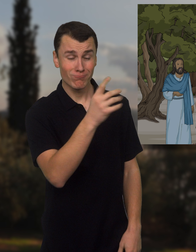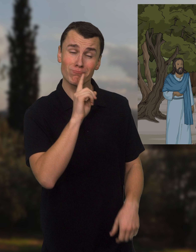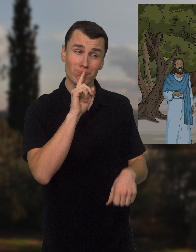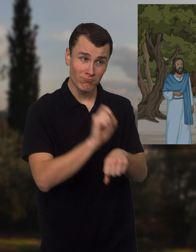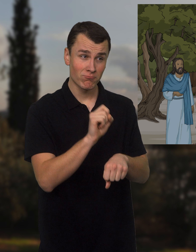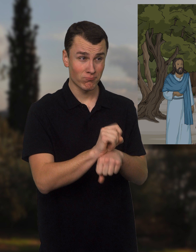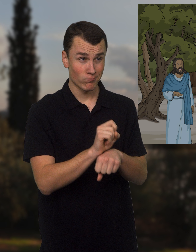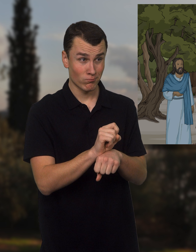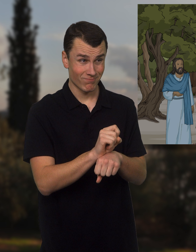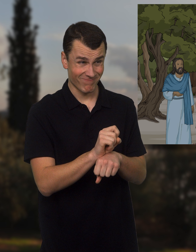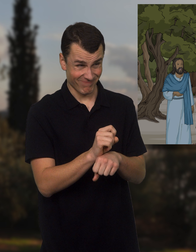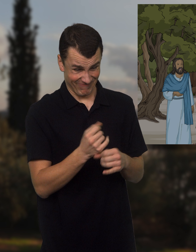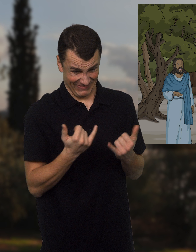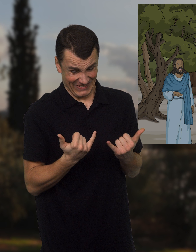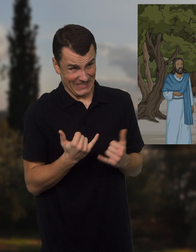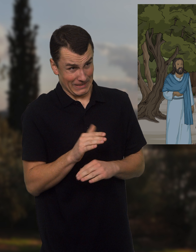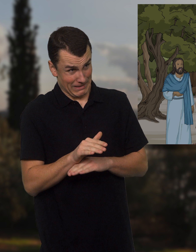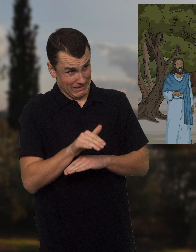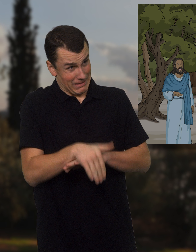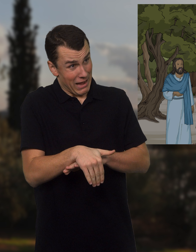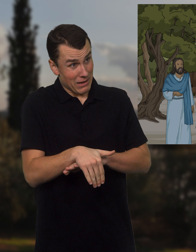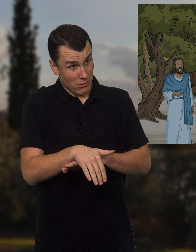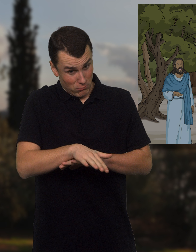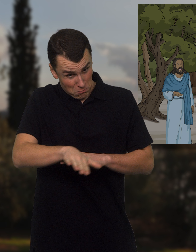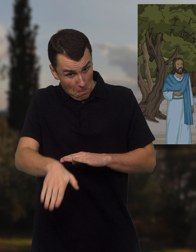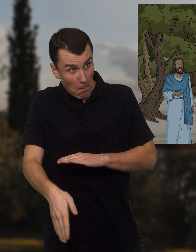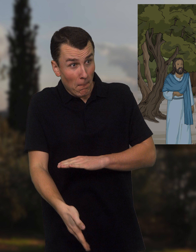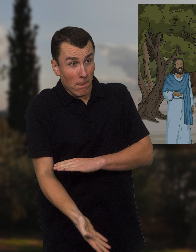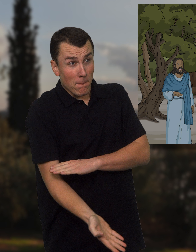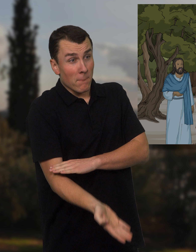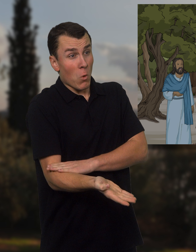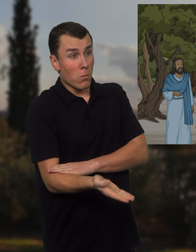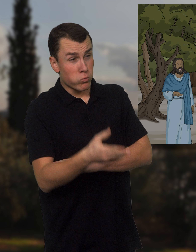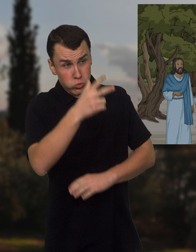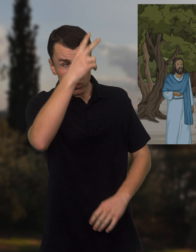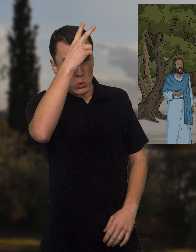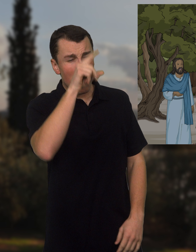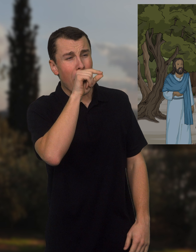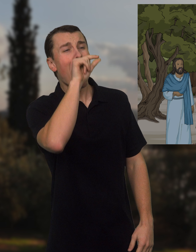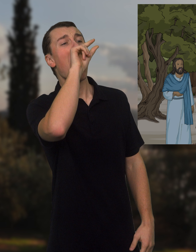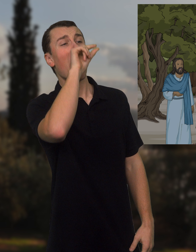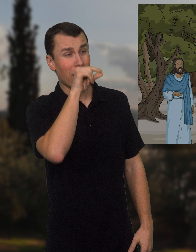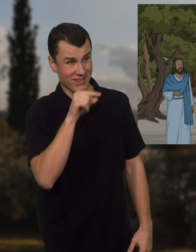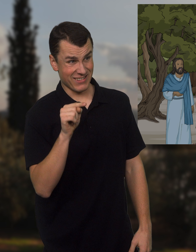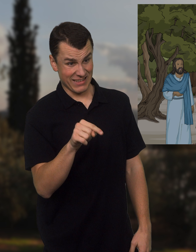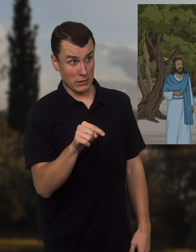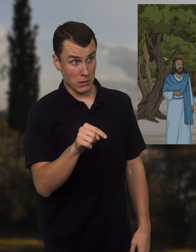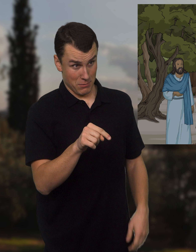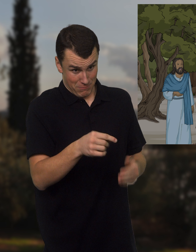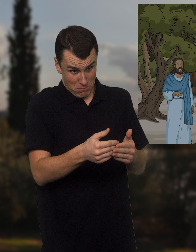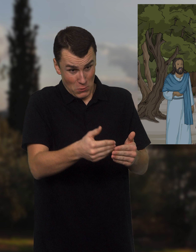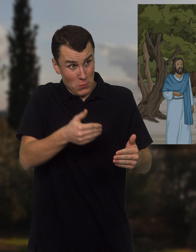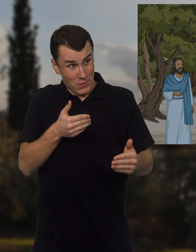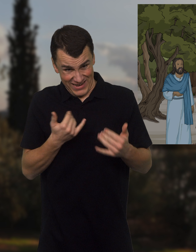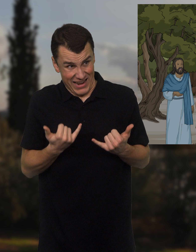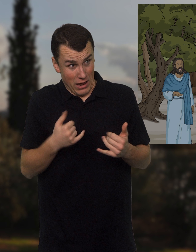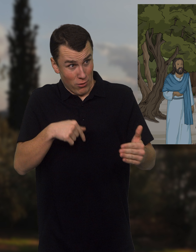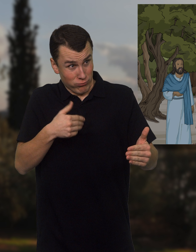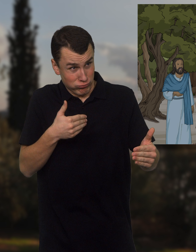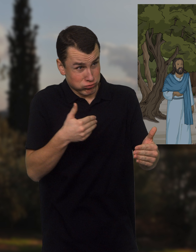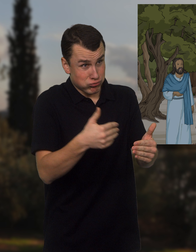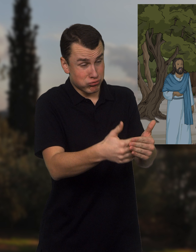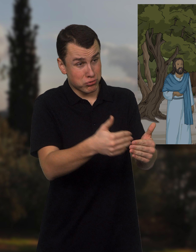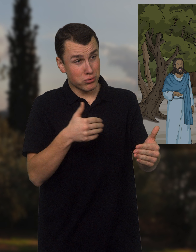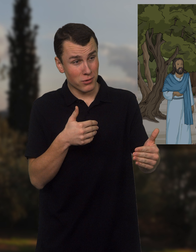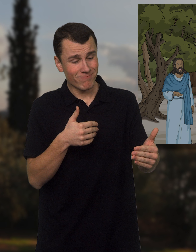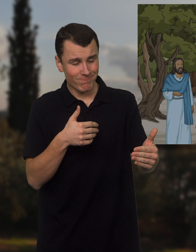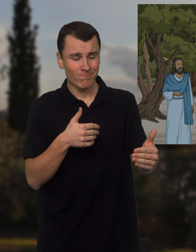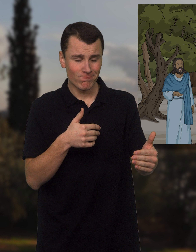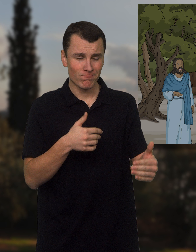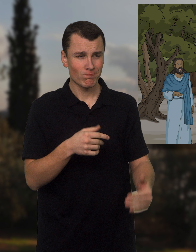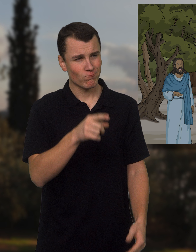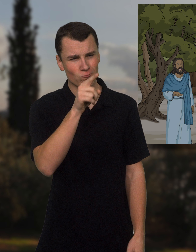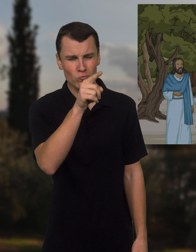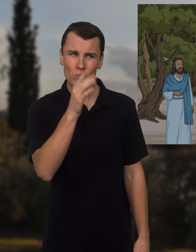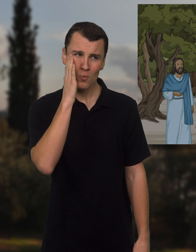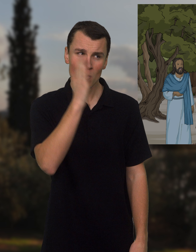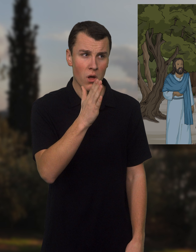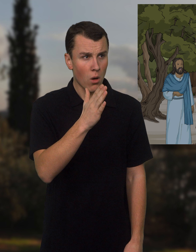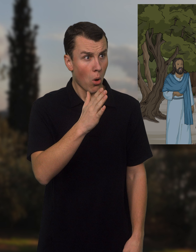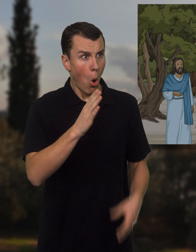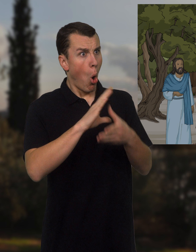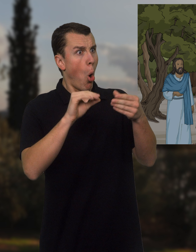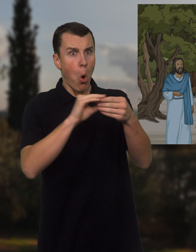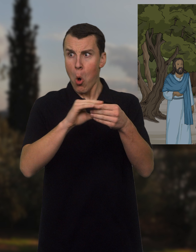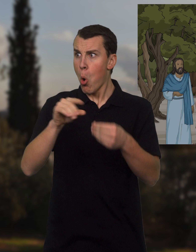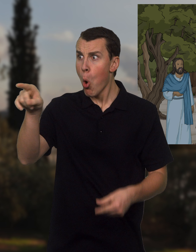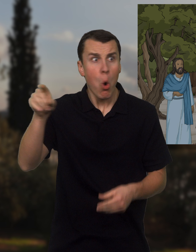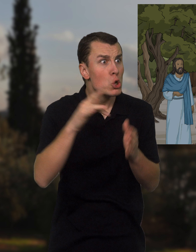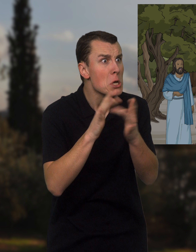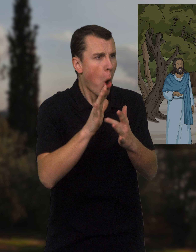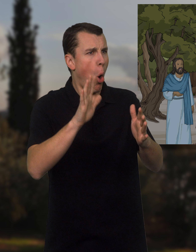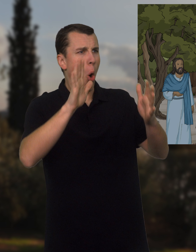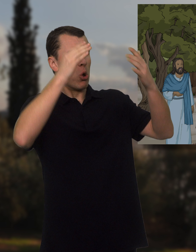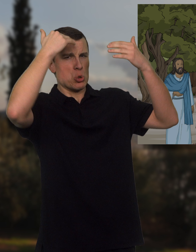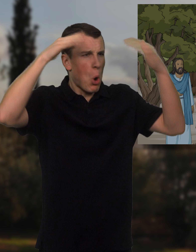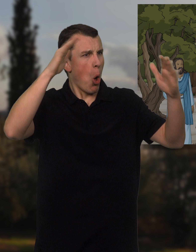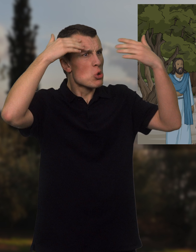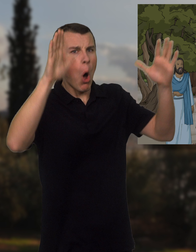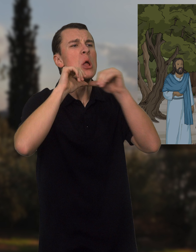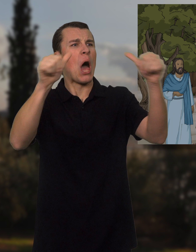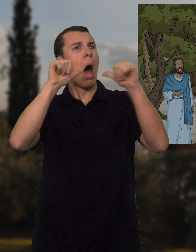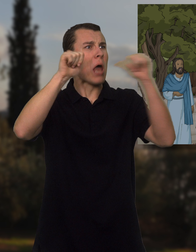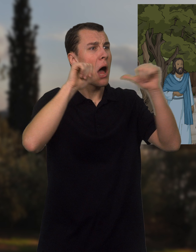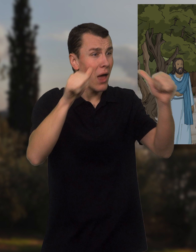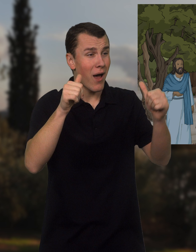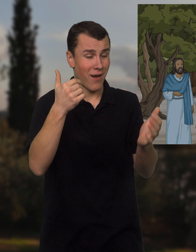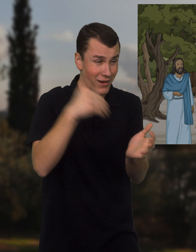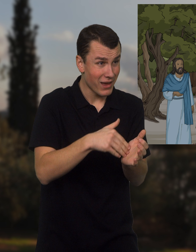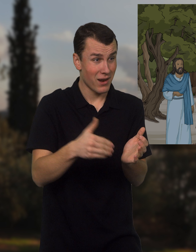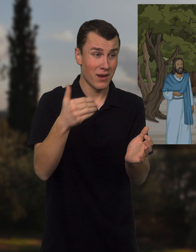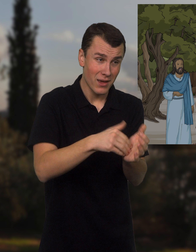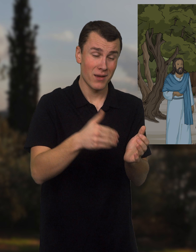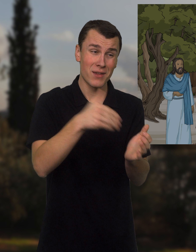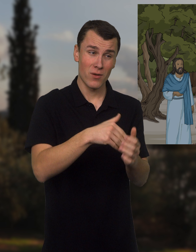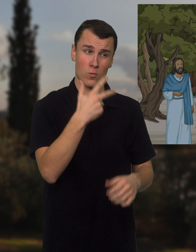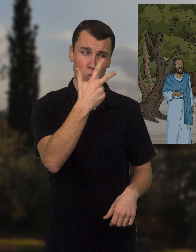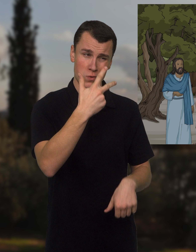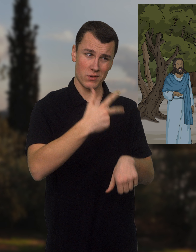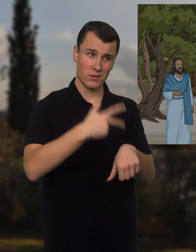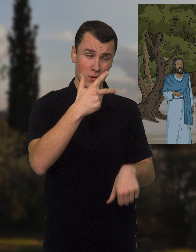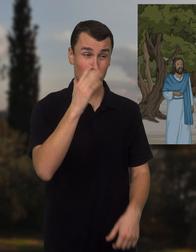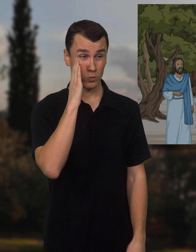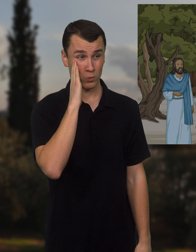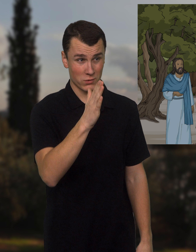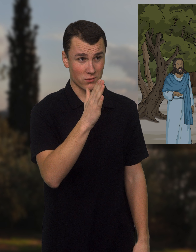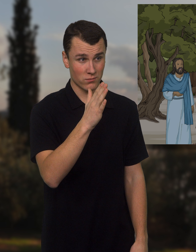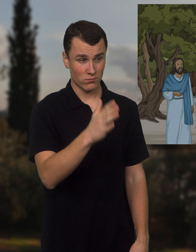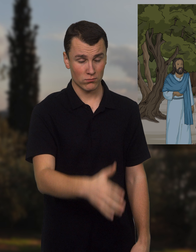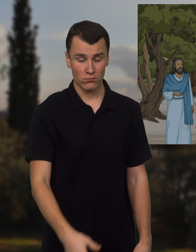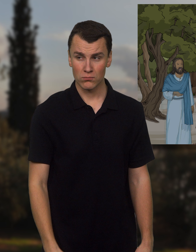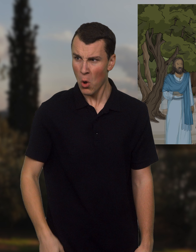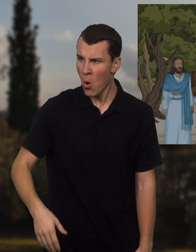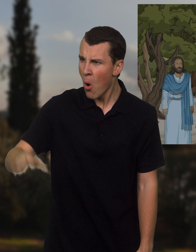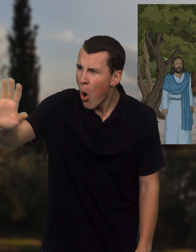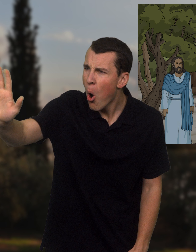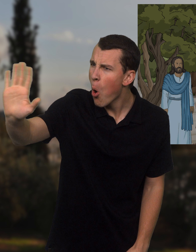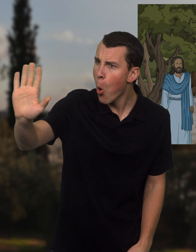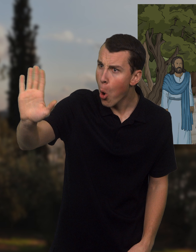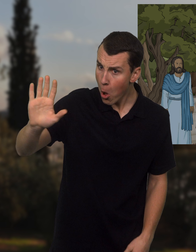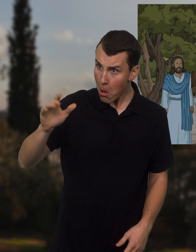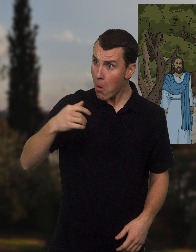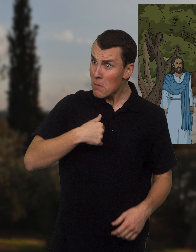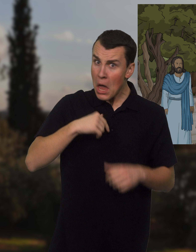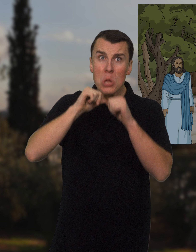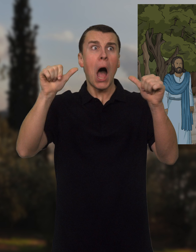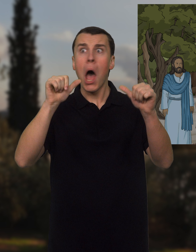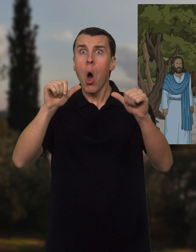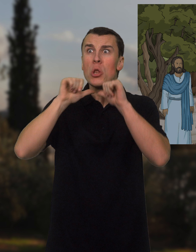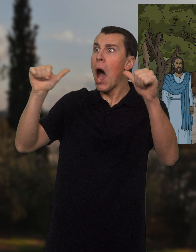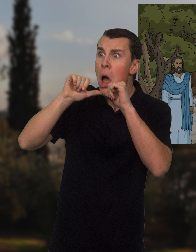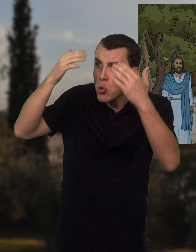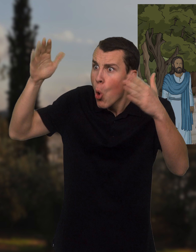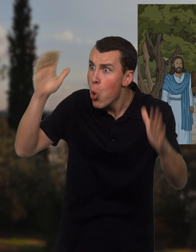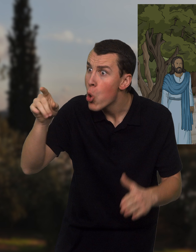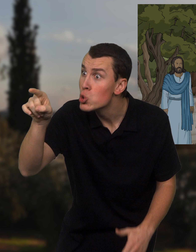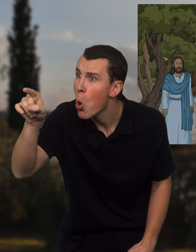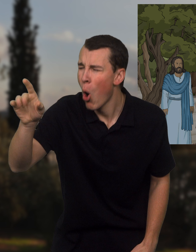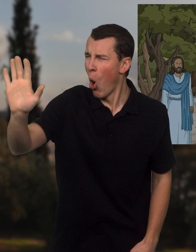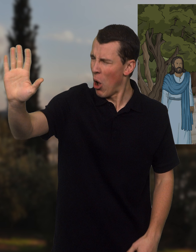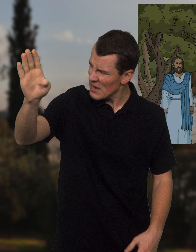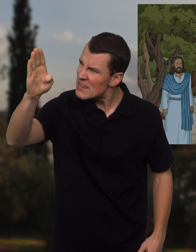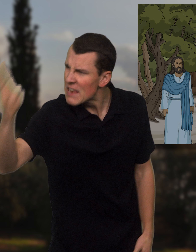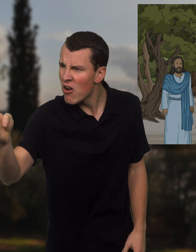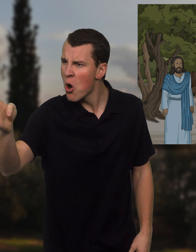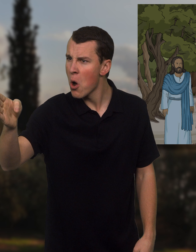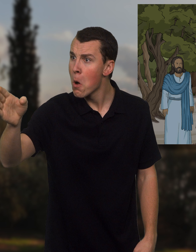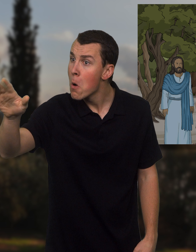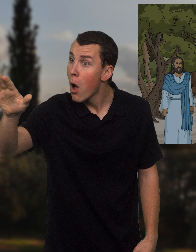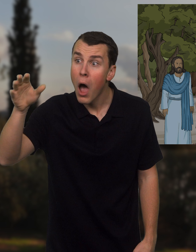“Truly I tell you,” Jesus declared, “this very night, before the rooster crows, you will deny Me three times.”